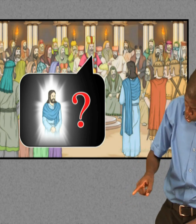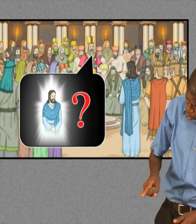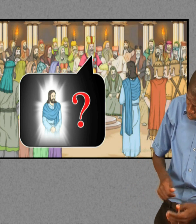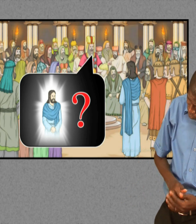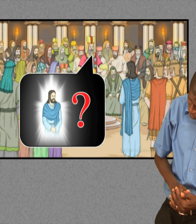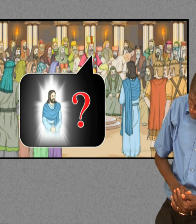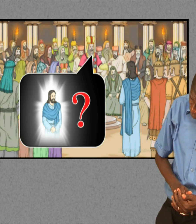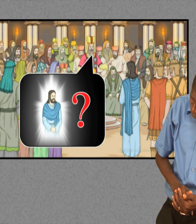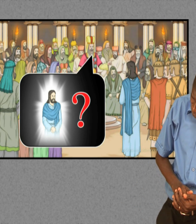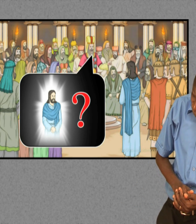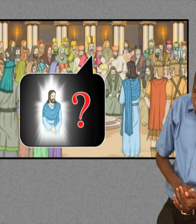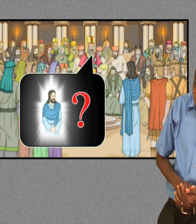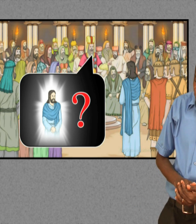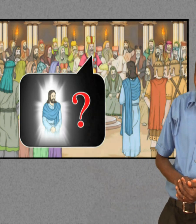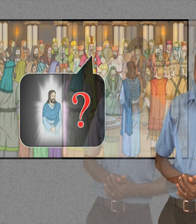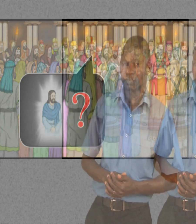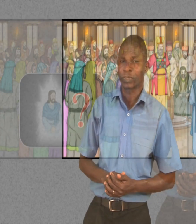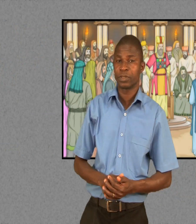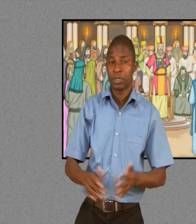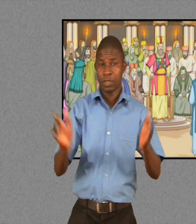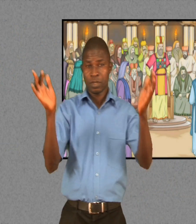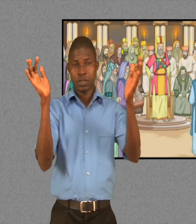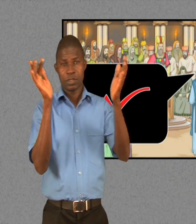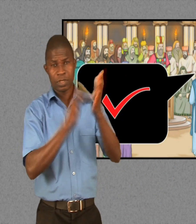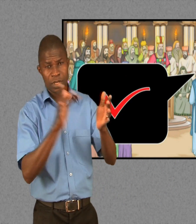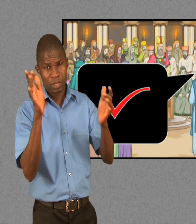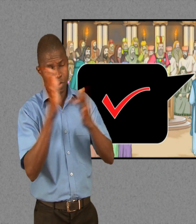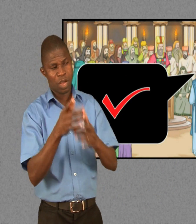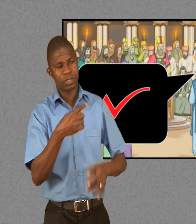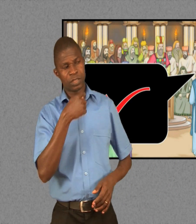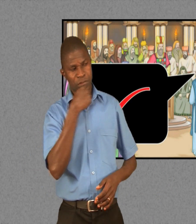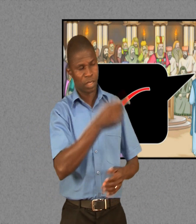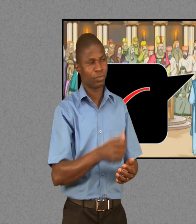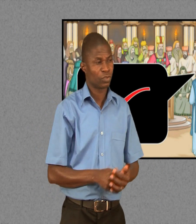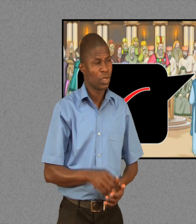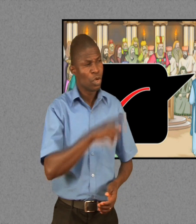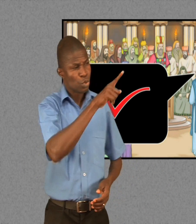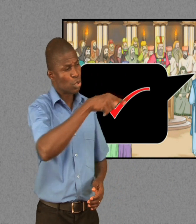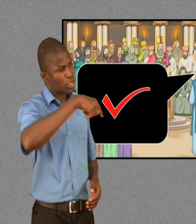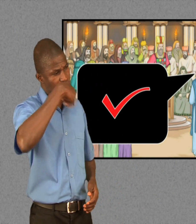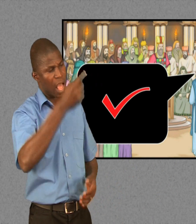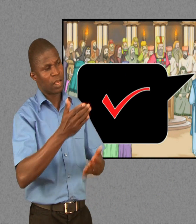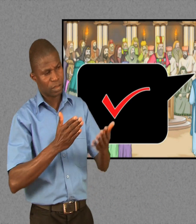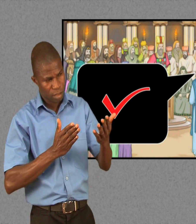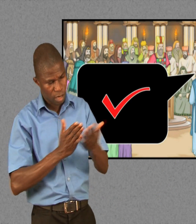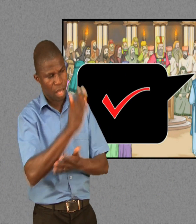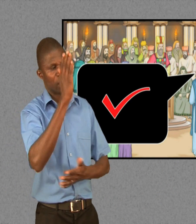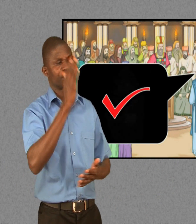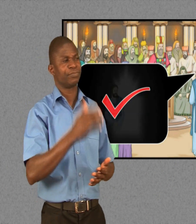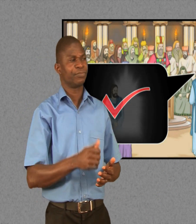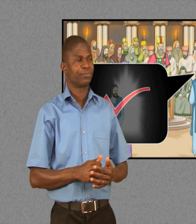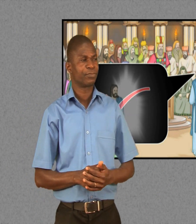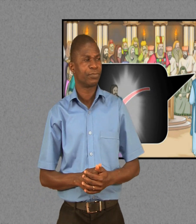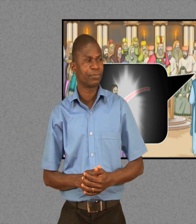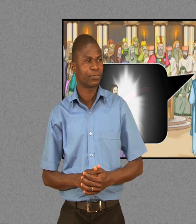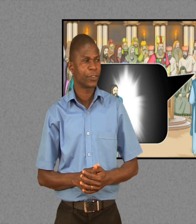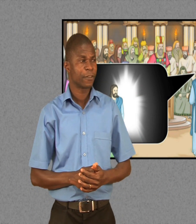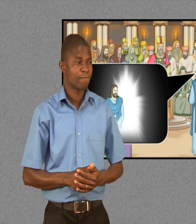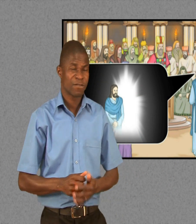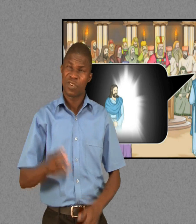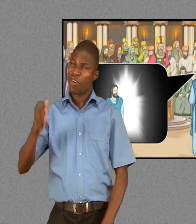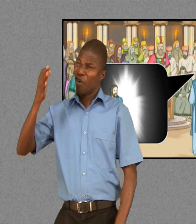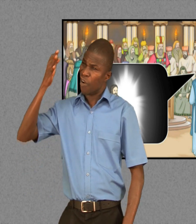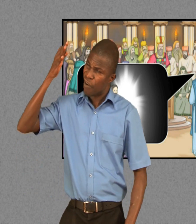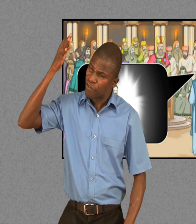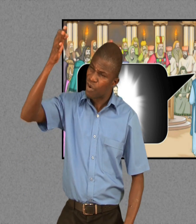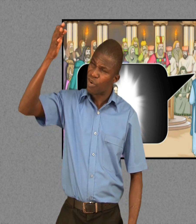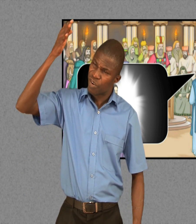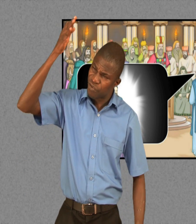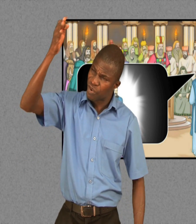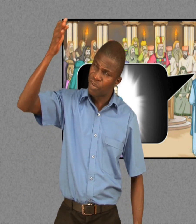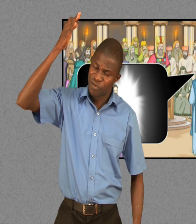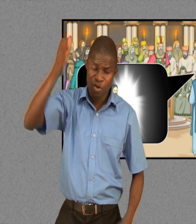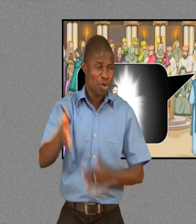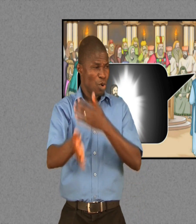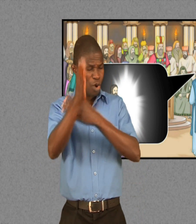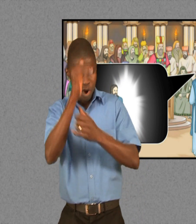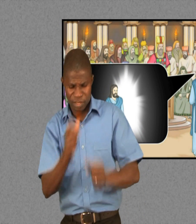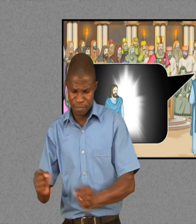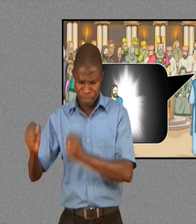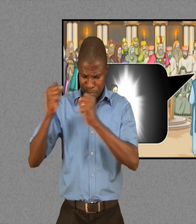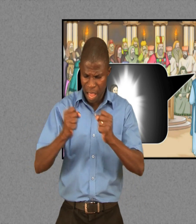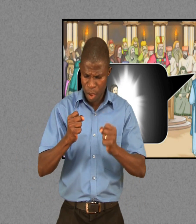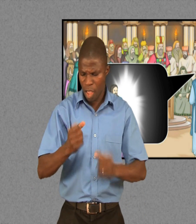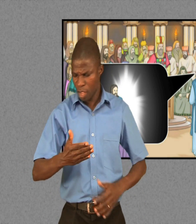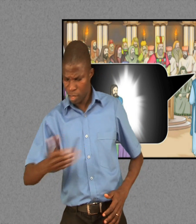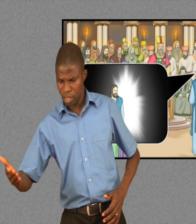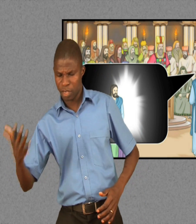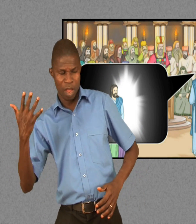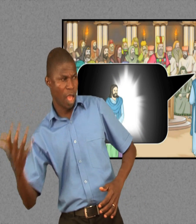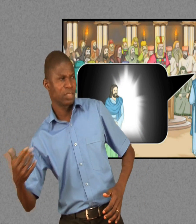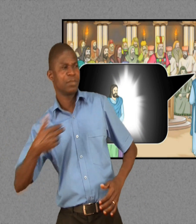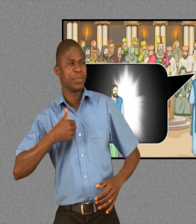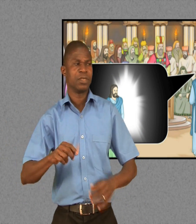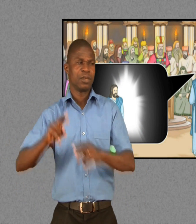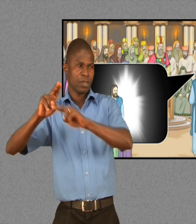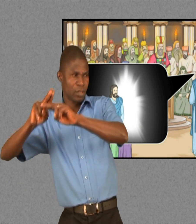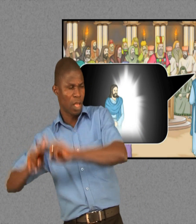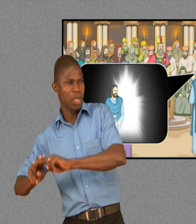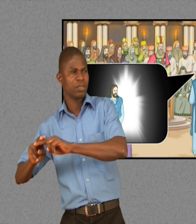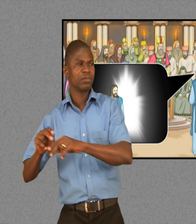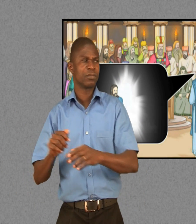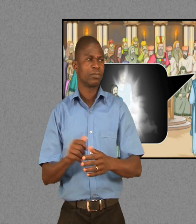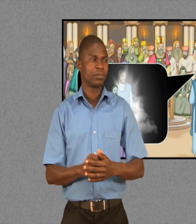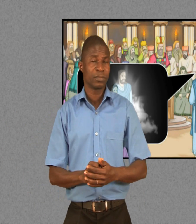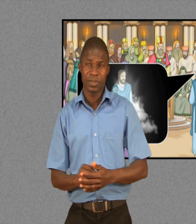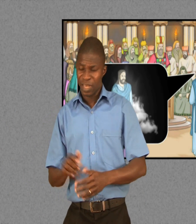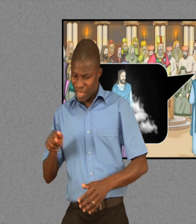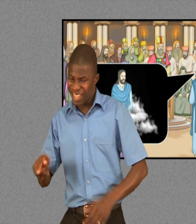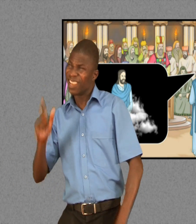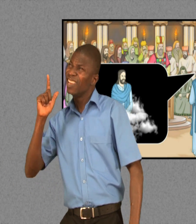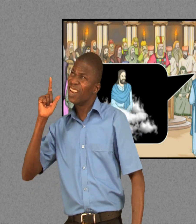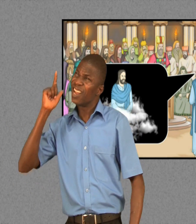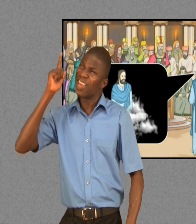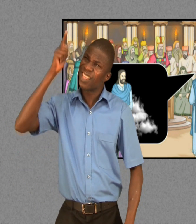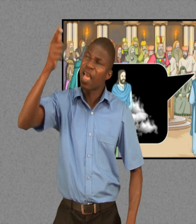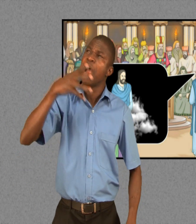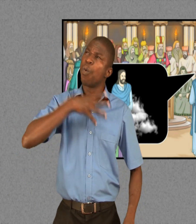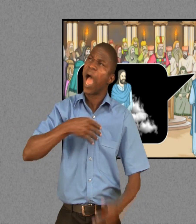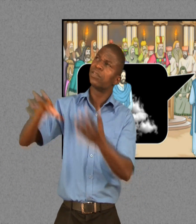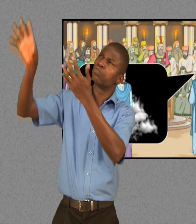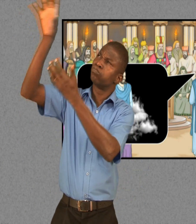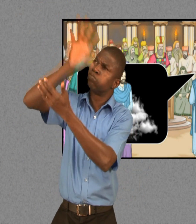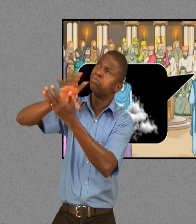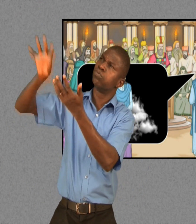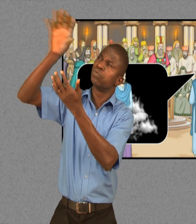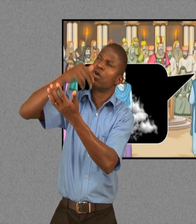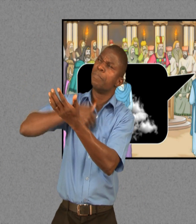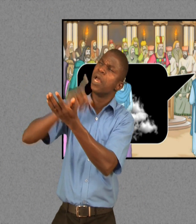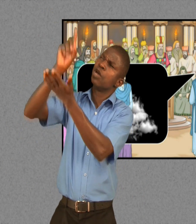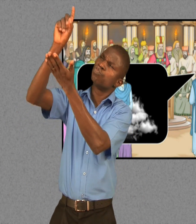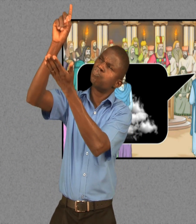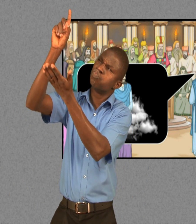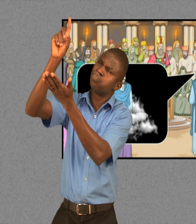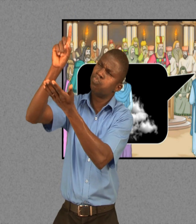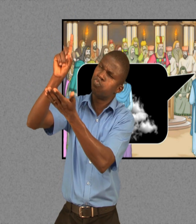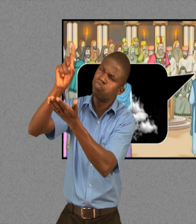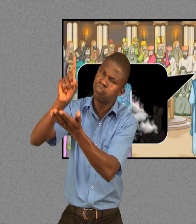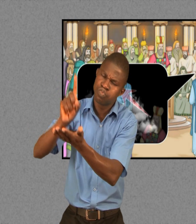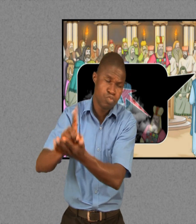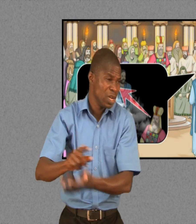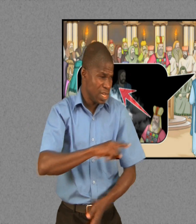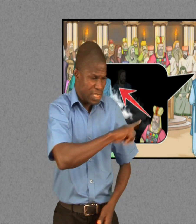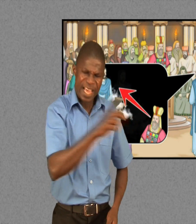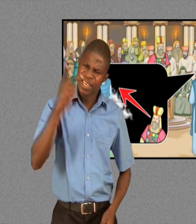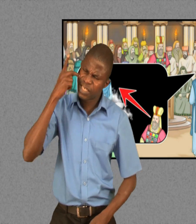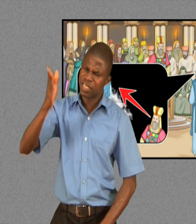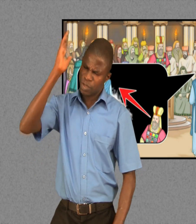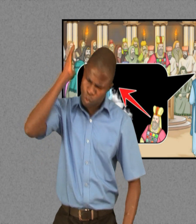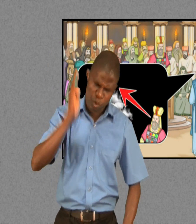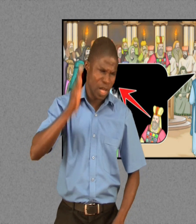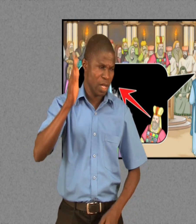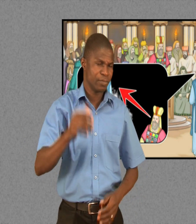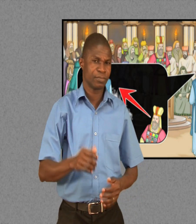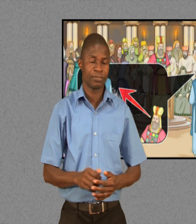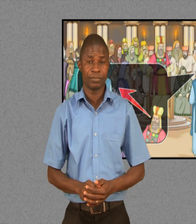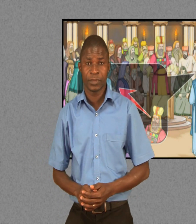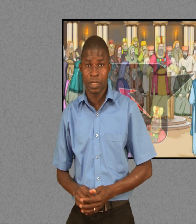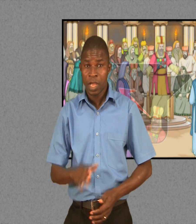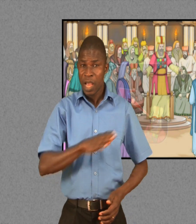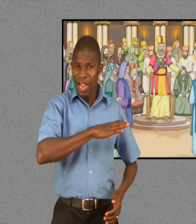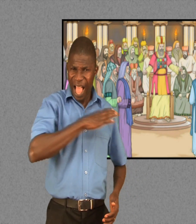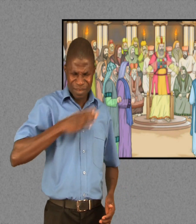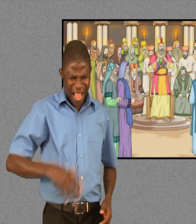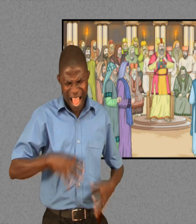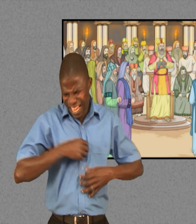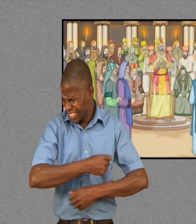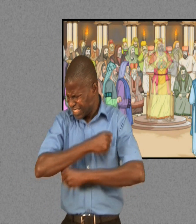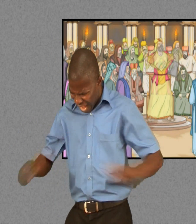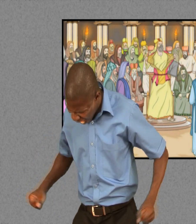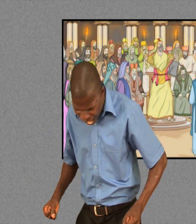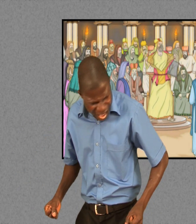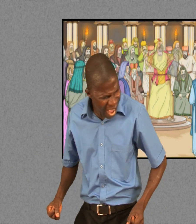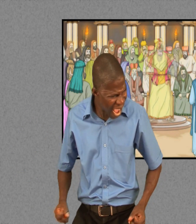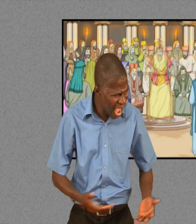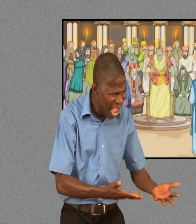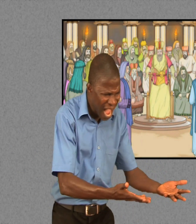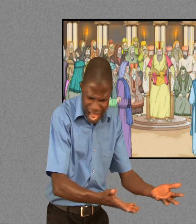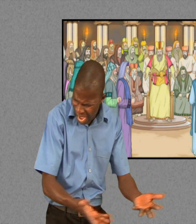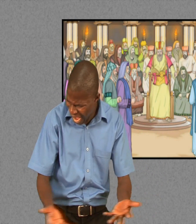“You have said it yourself,” Jesus answered. “But I say to all of you, from now on you will see the Son of Man sitting at the right hand of Power and coming on the clouds of heaven.”